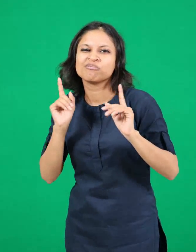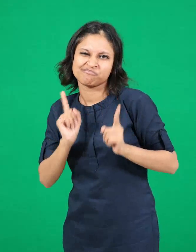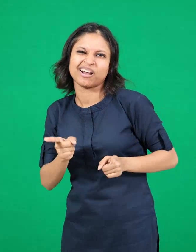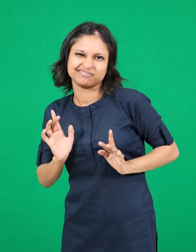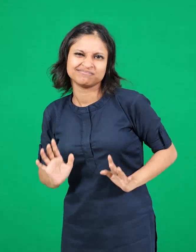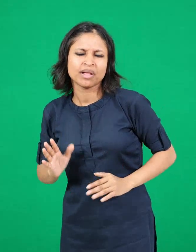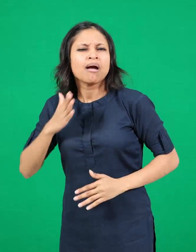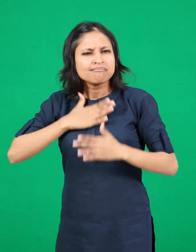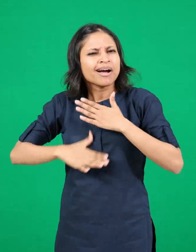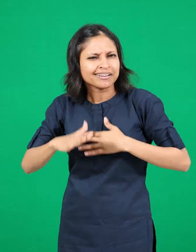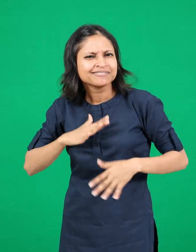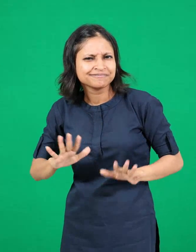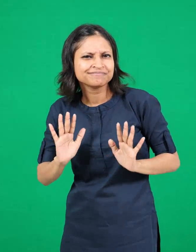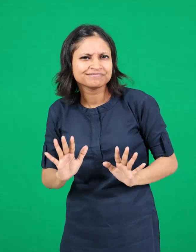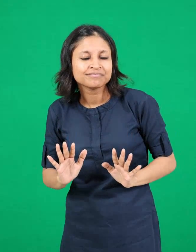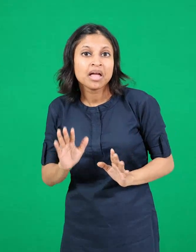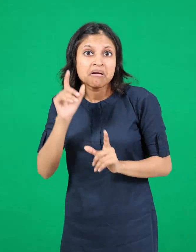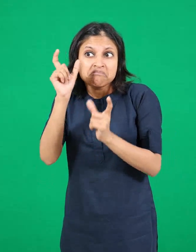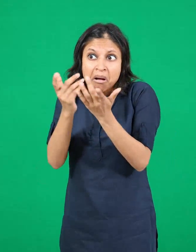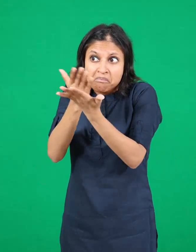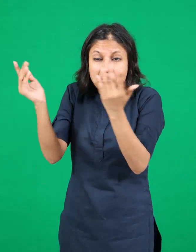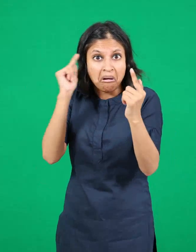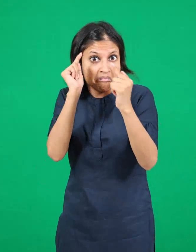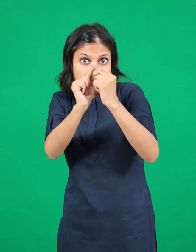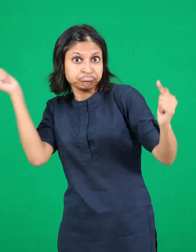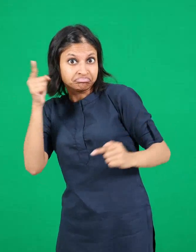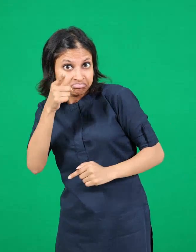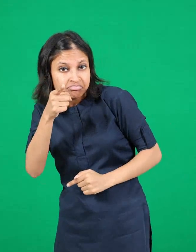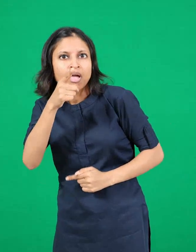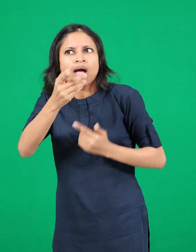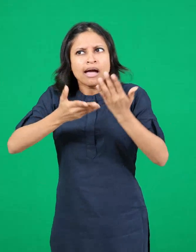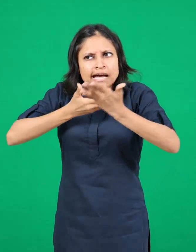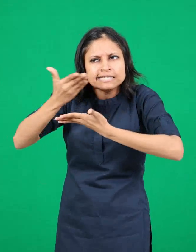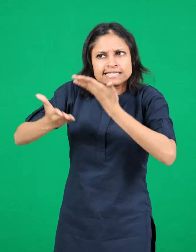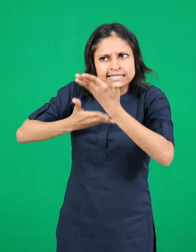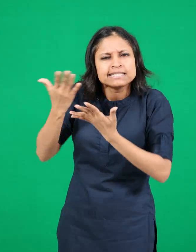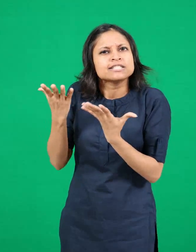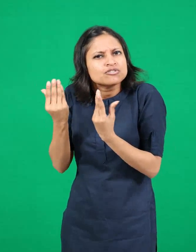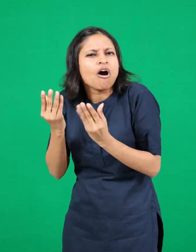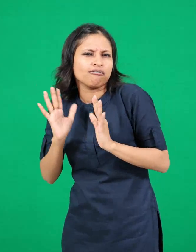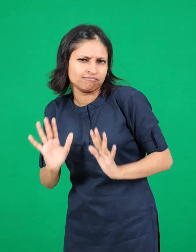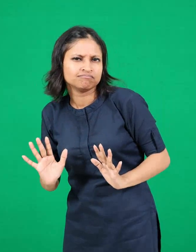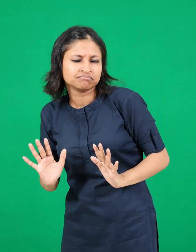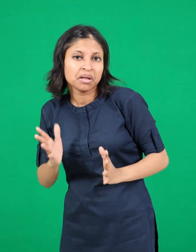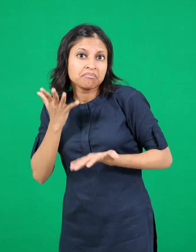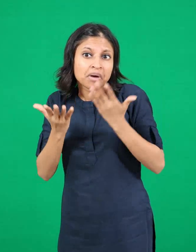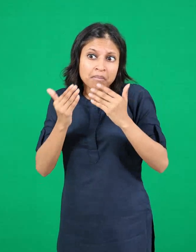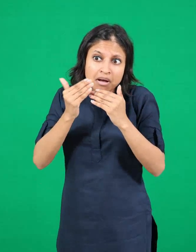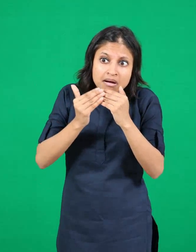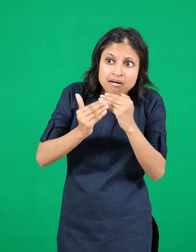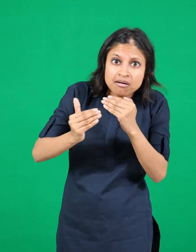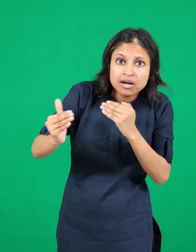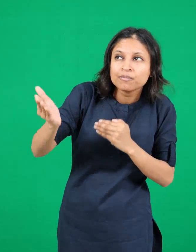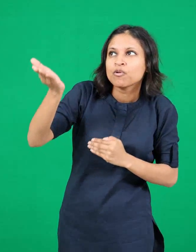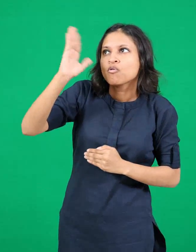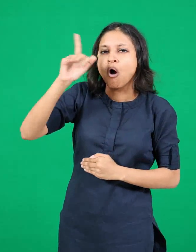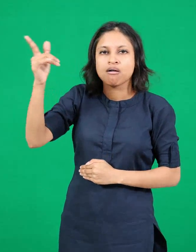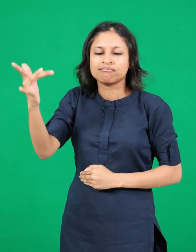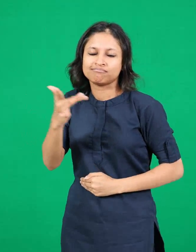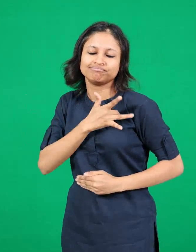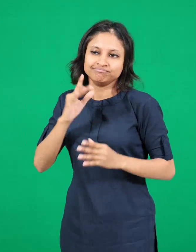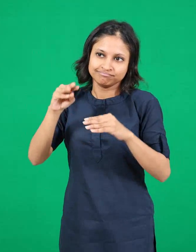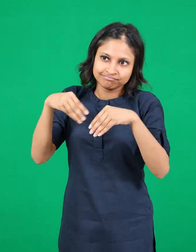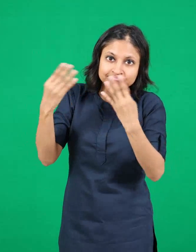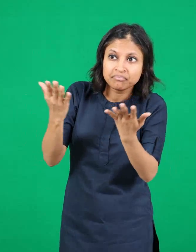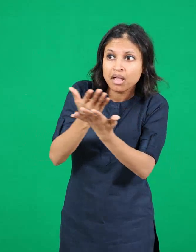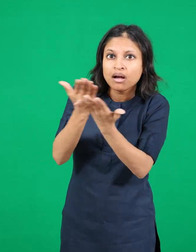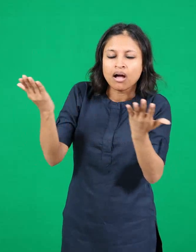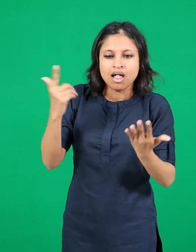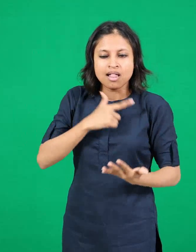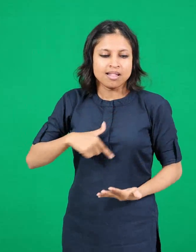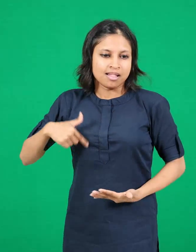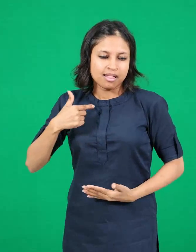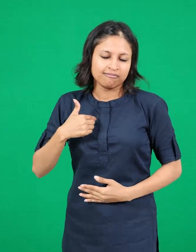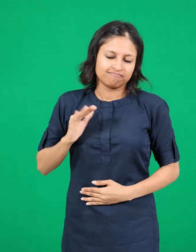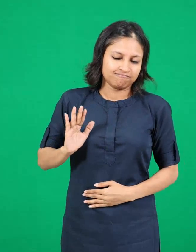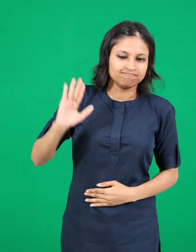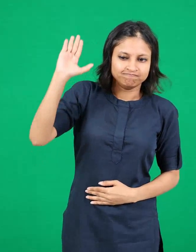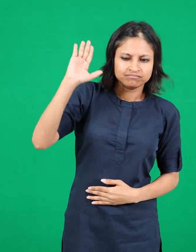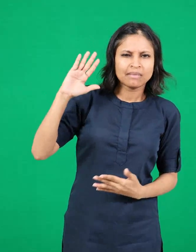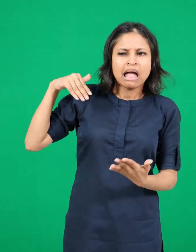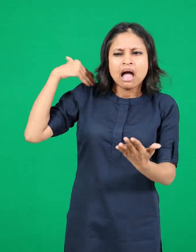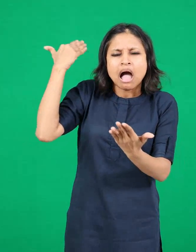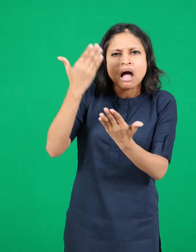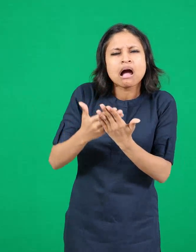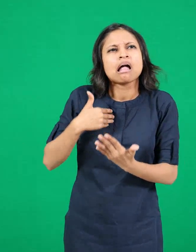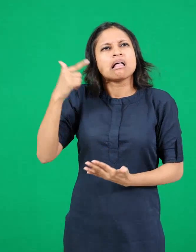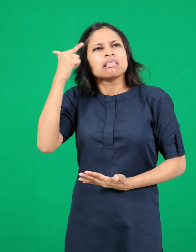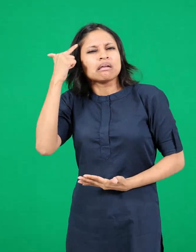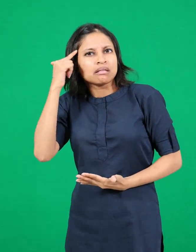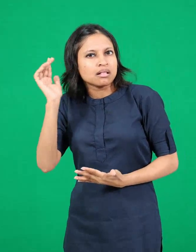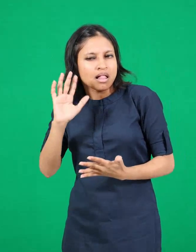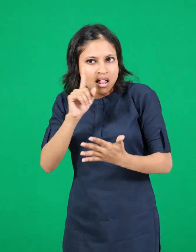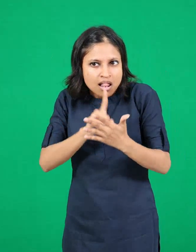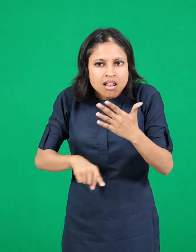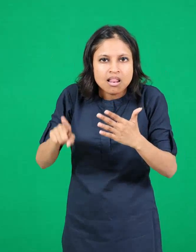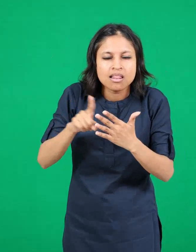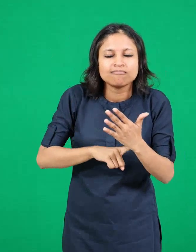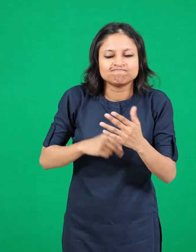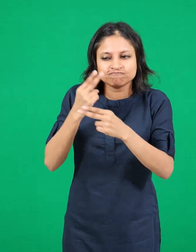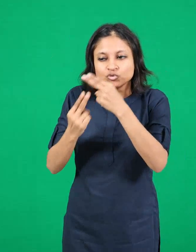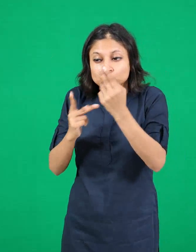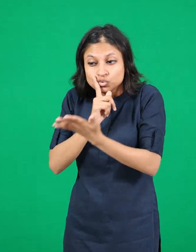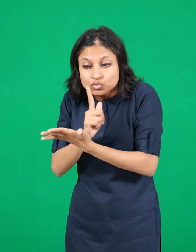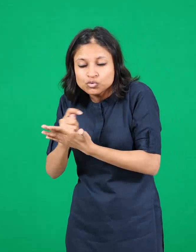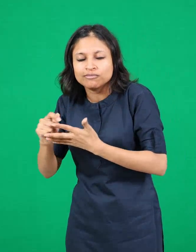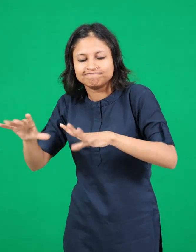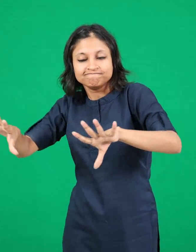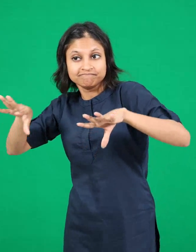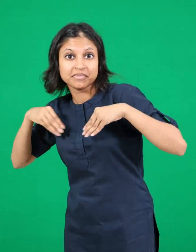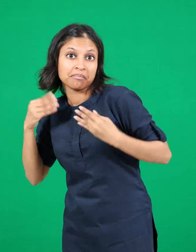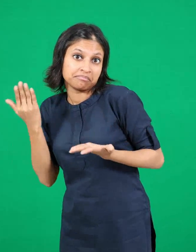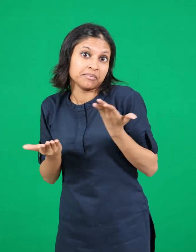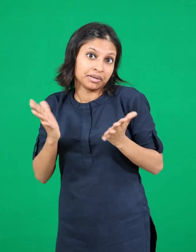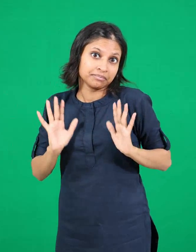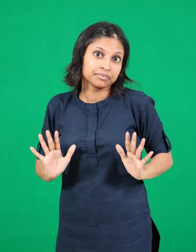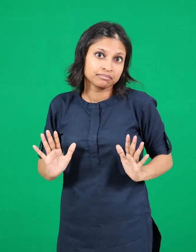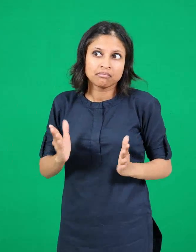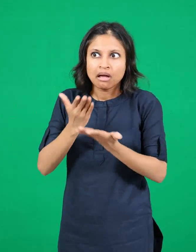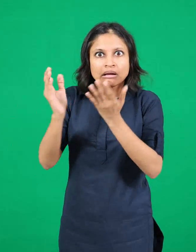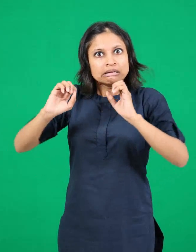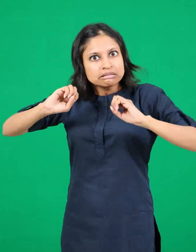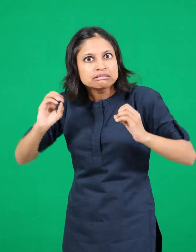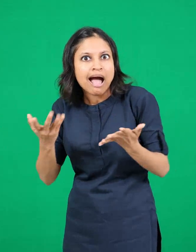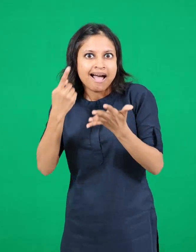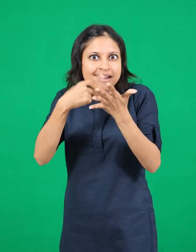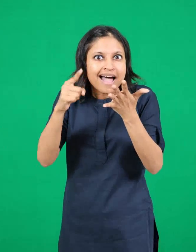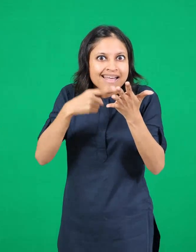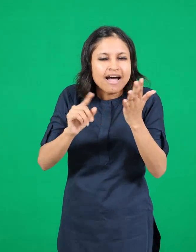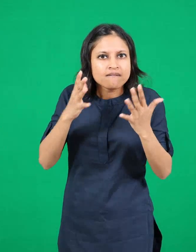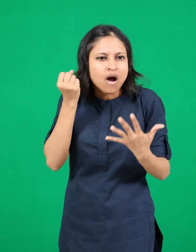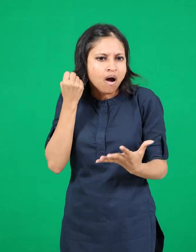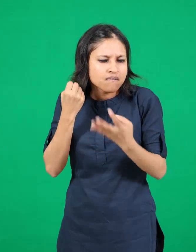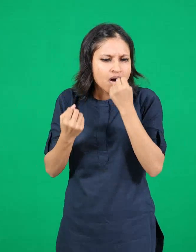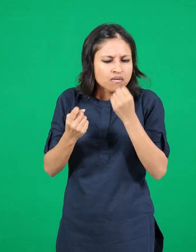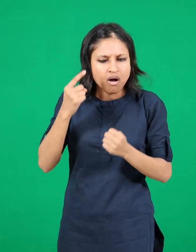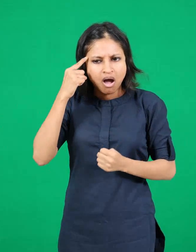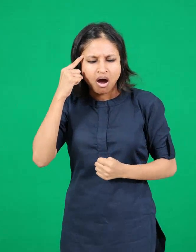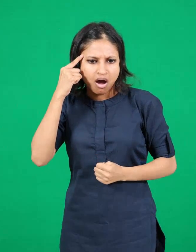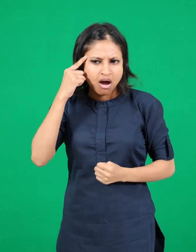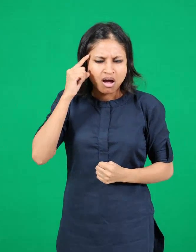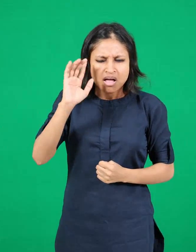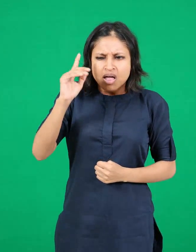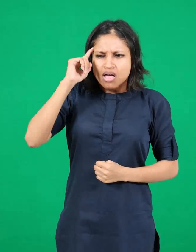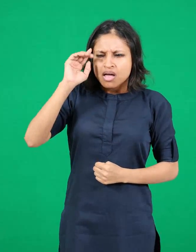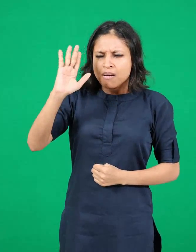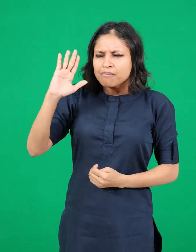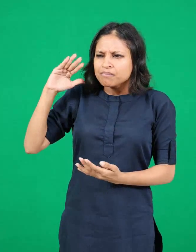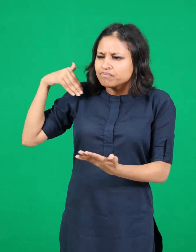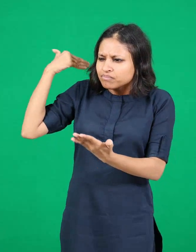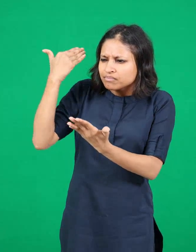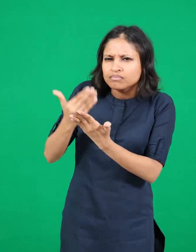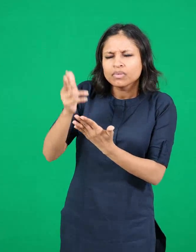He must gently reprove those who oppose him, in the hope that God may grant them repentance leading to a knowledge of the truth.